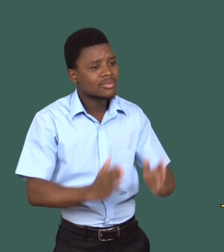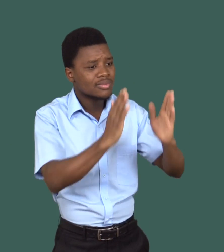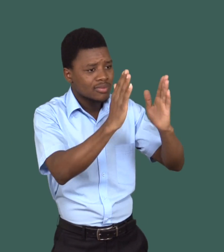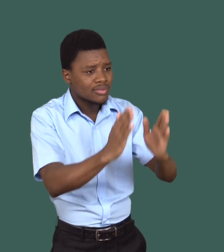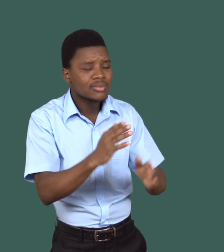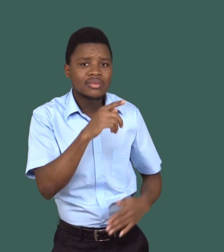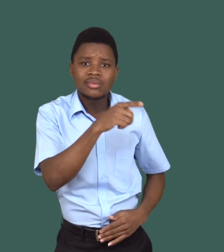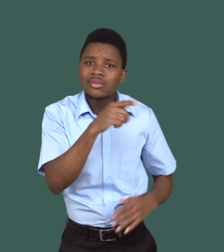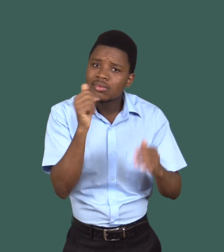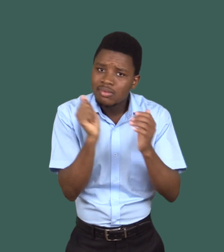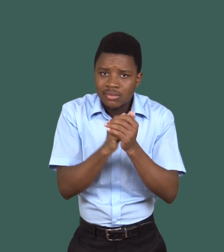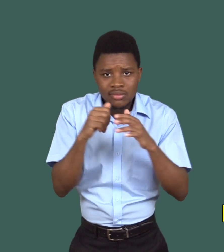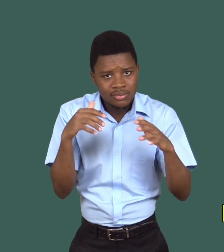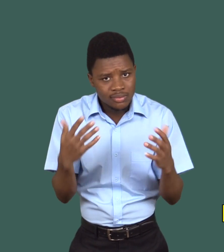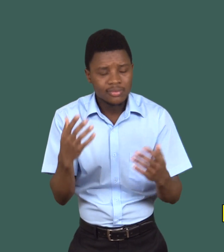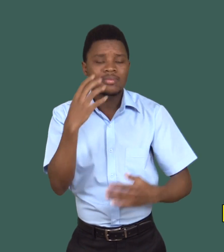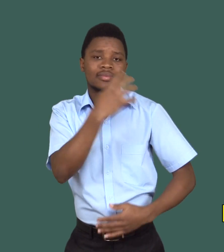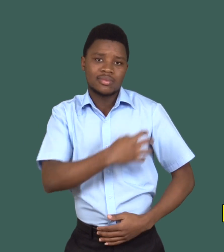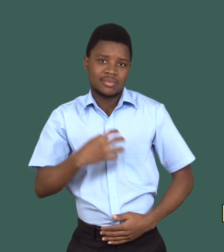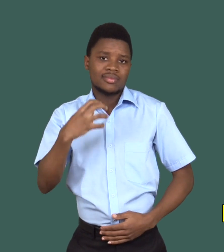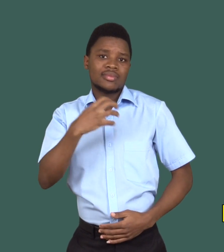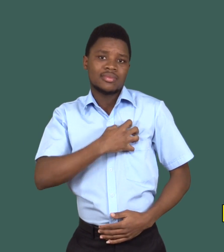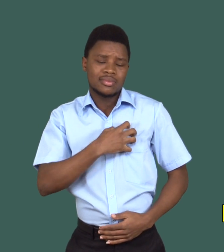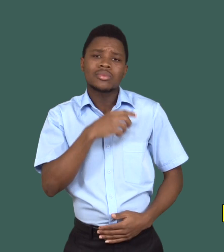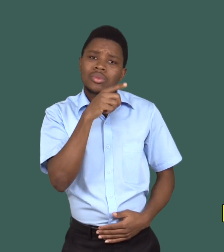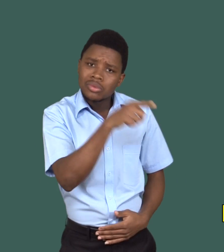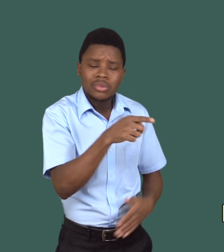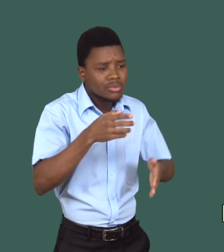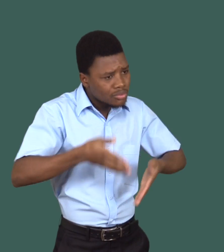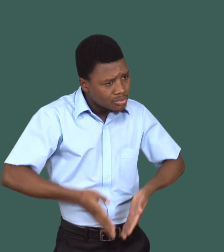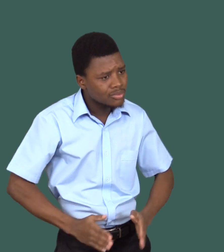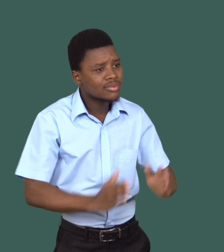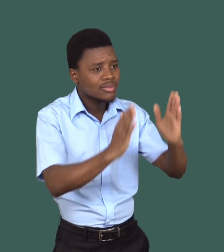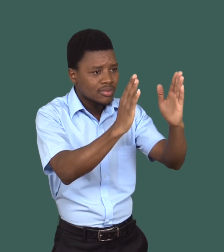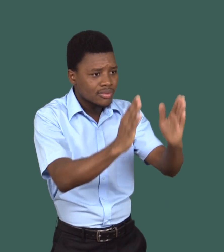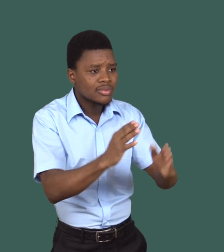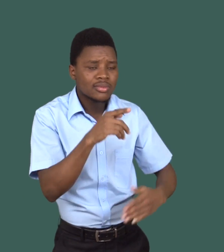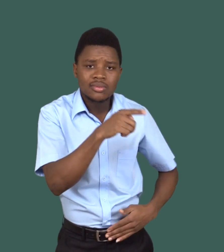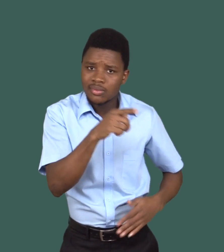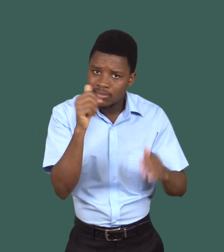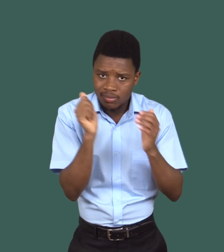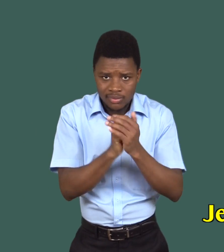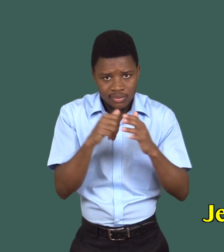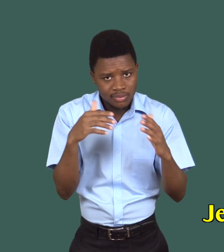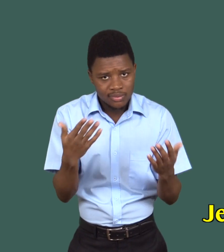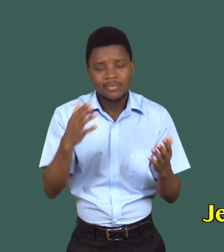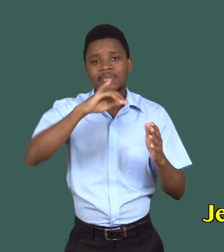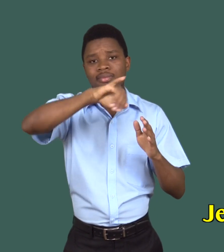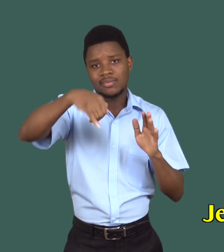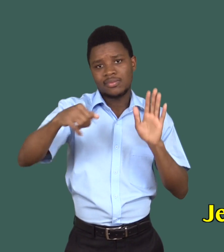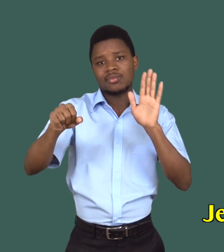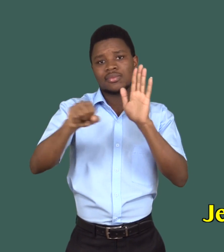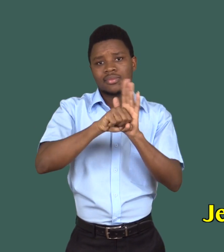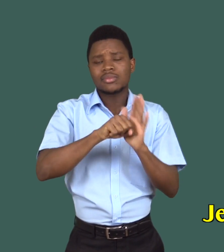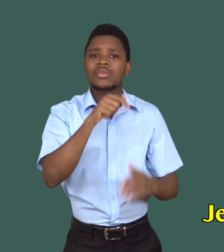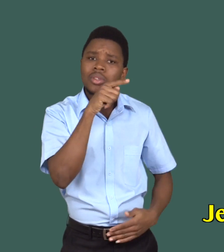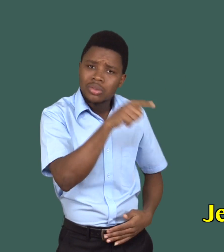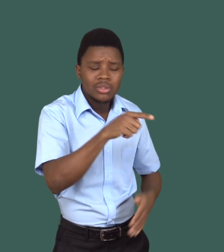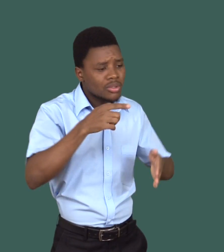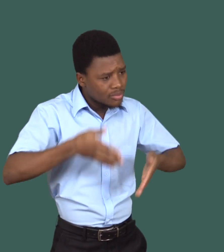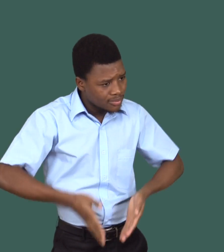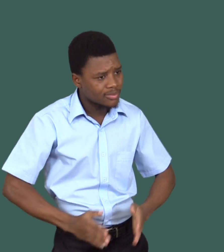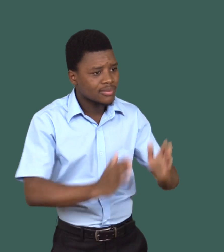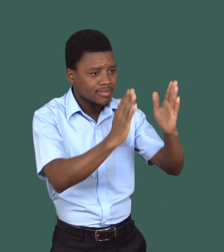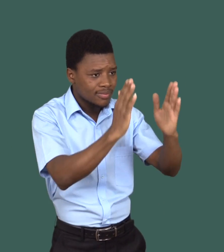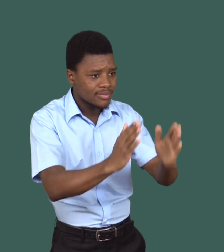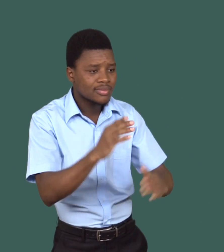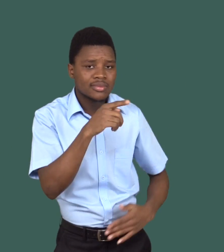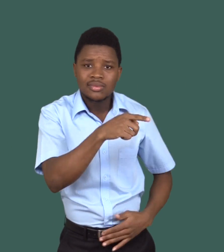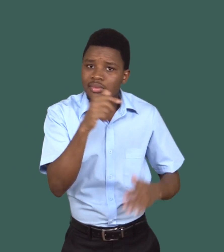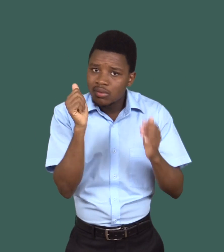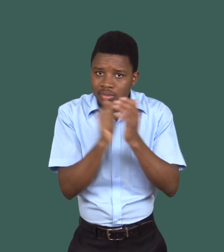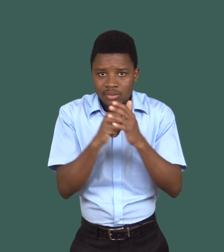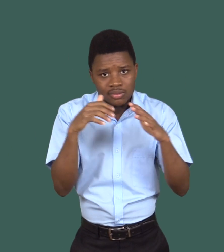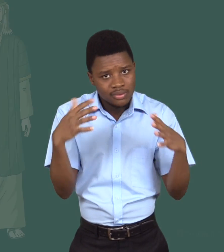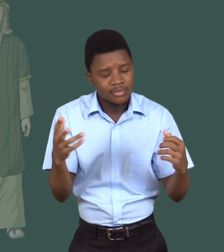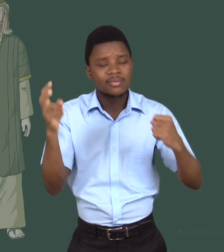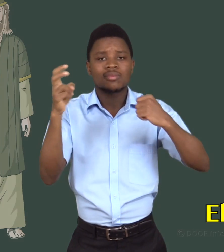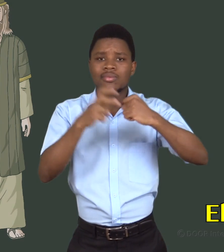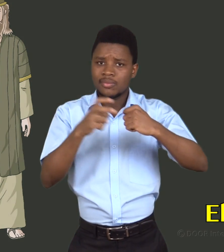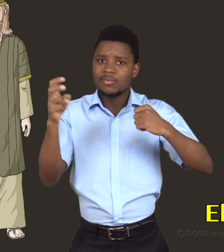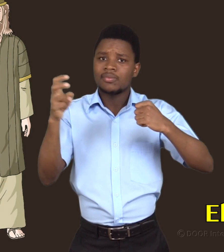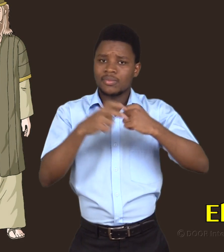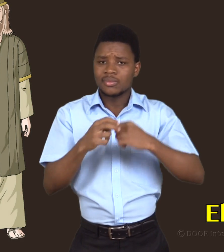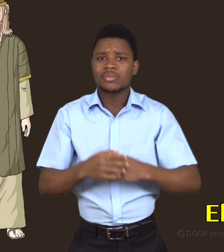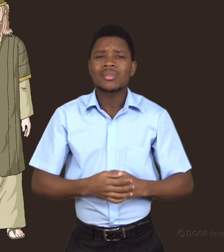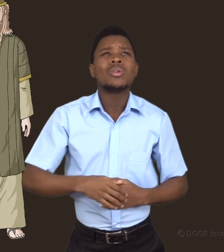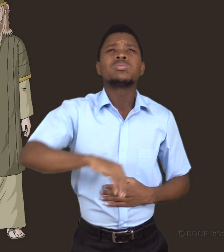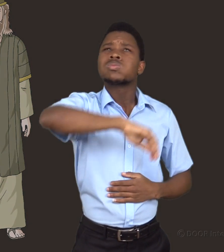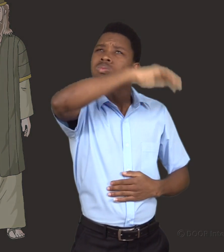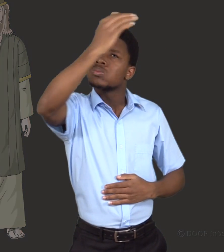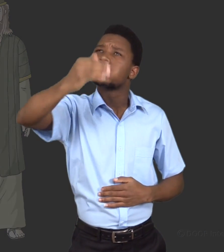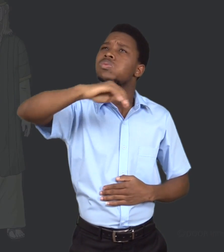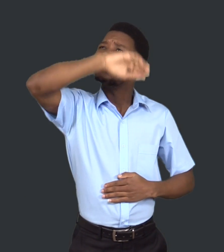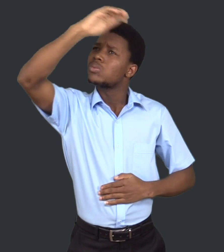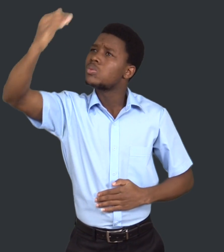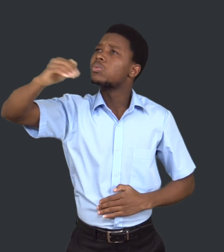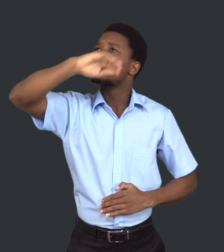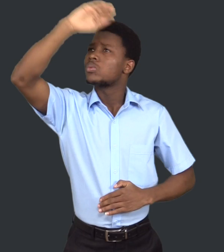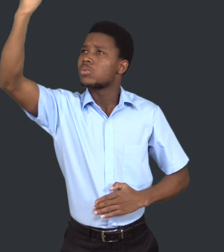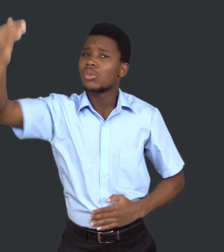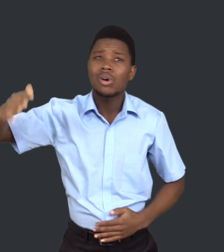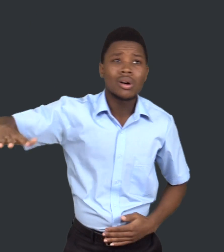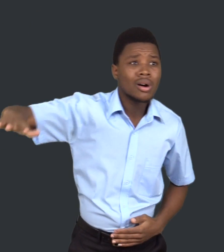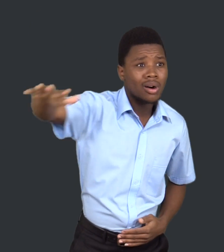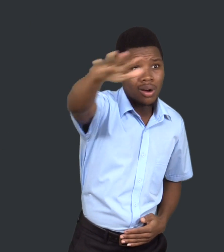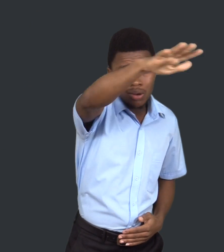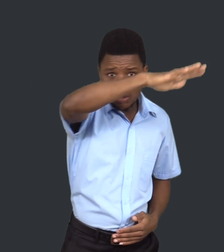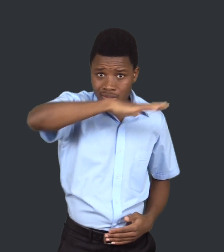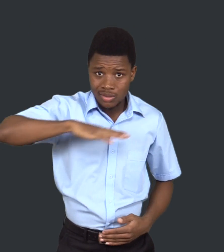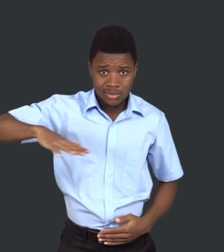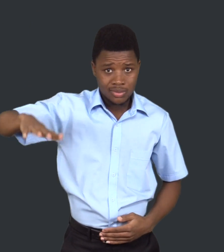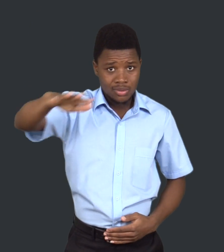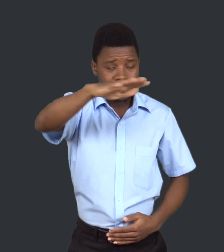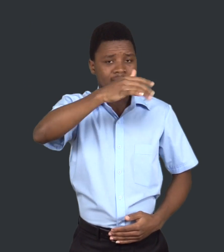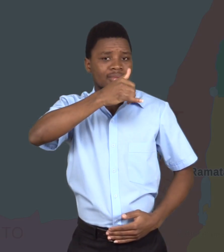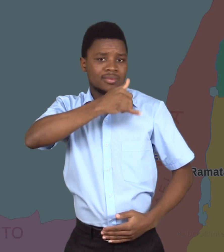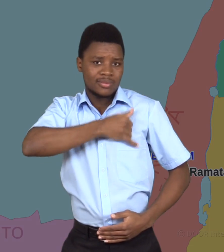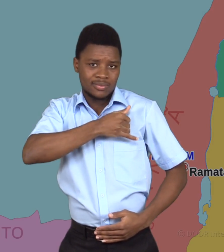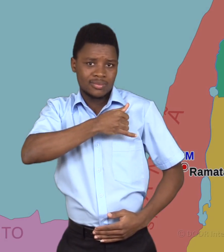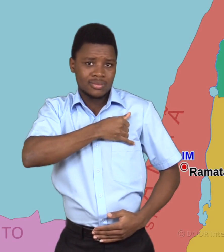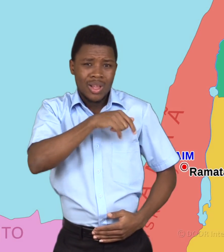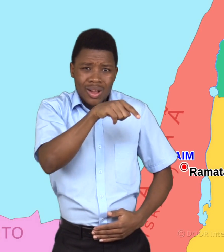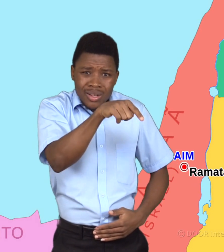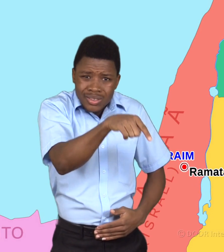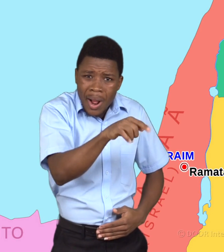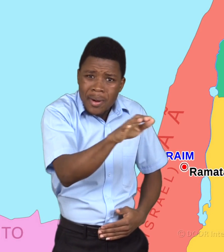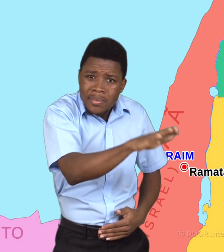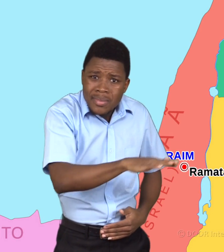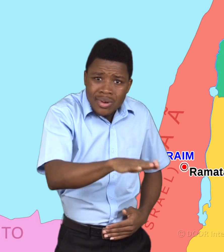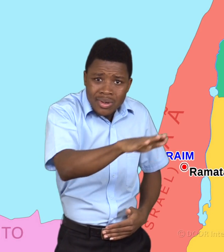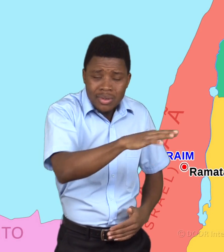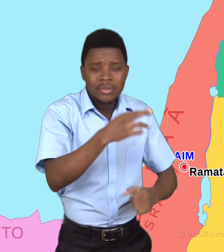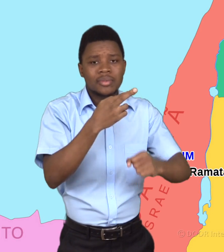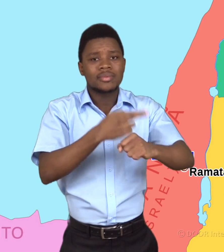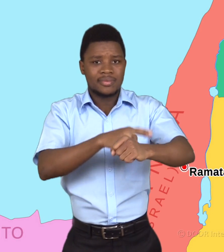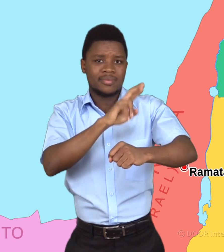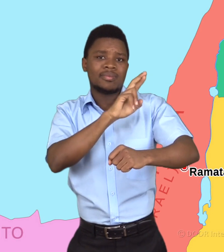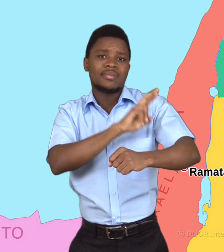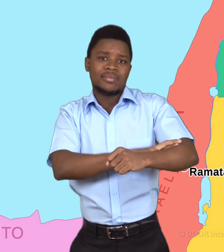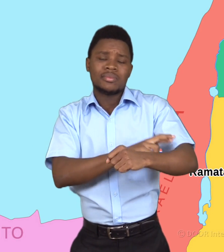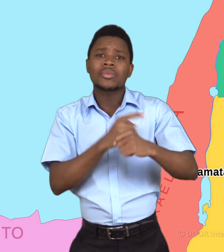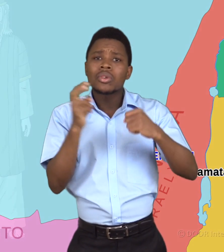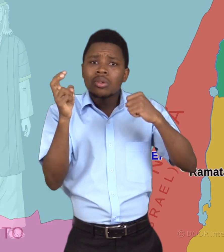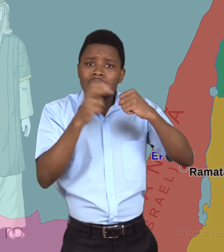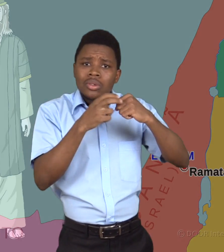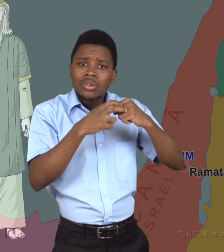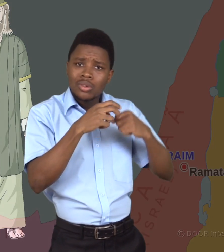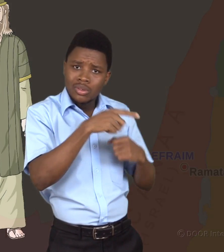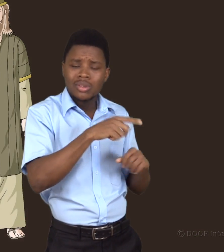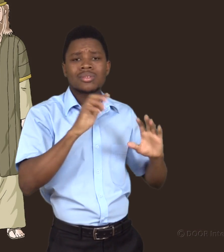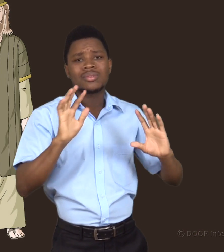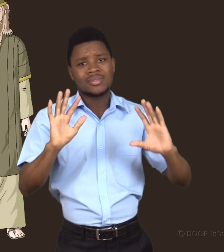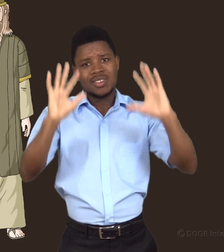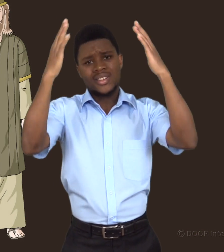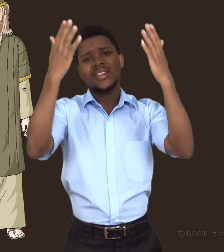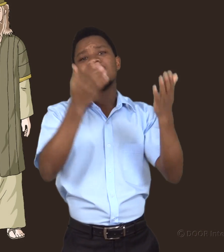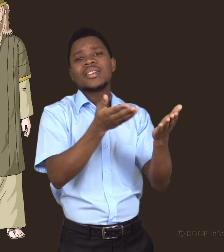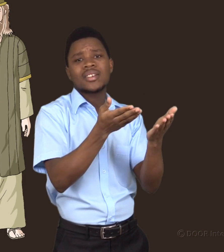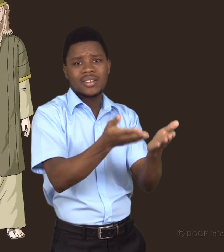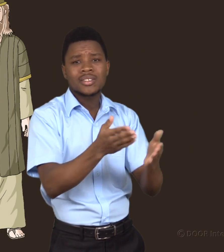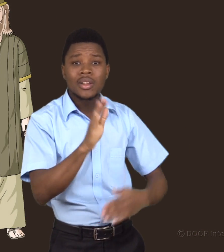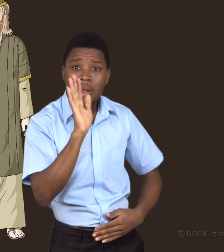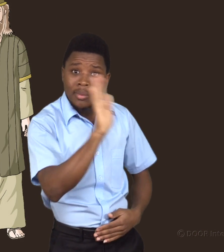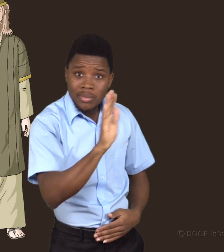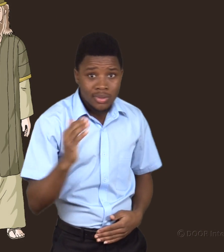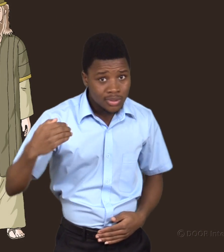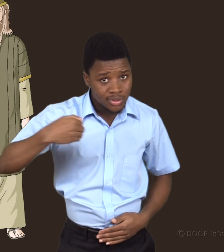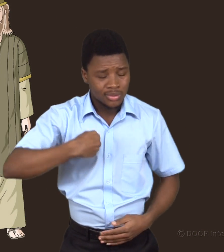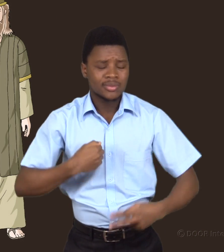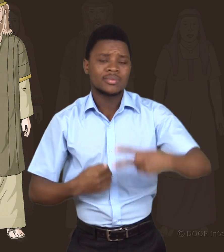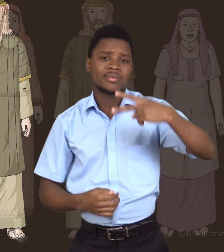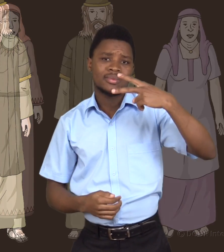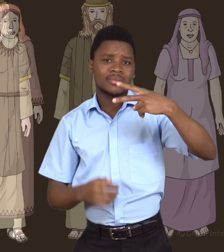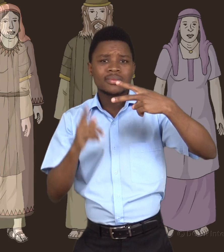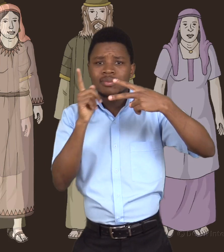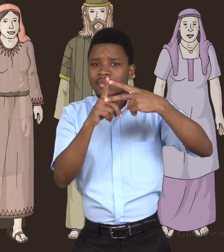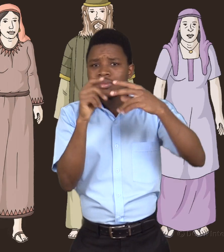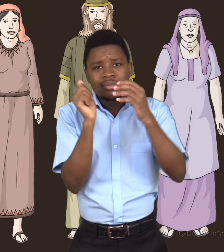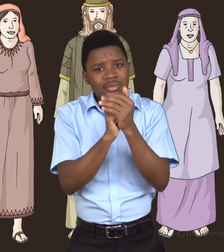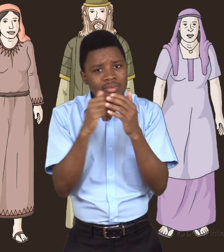He was the son of Jeroham, the son of Elihu, the son of Tohu, the son of Zuph, an Ephraimite.